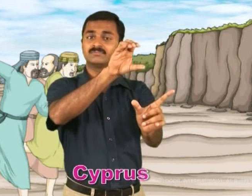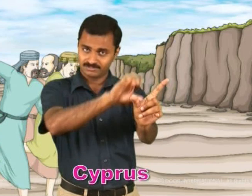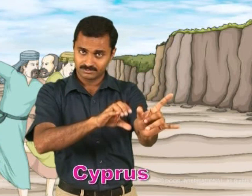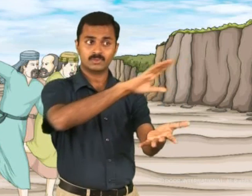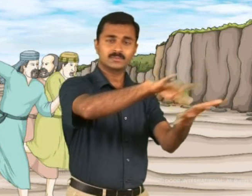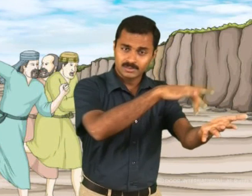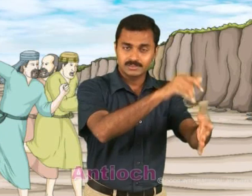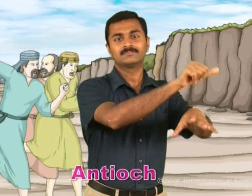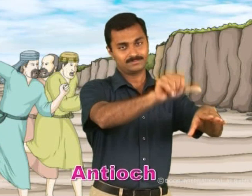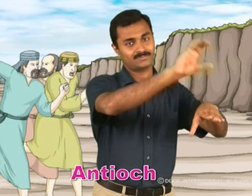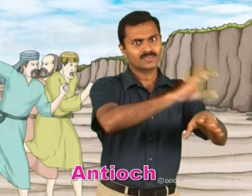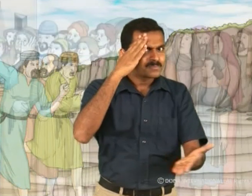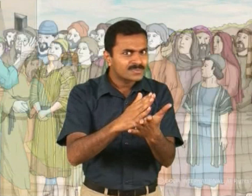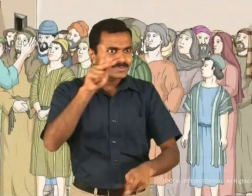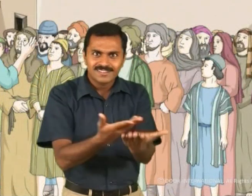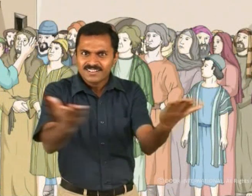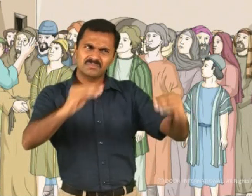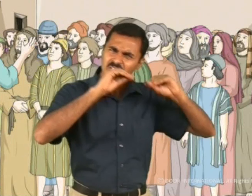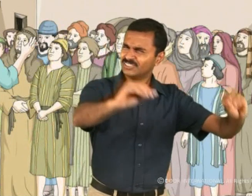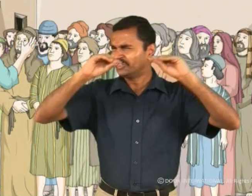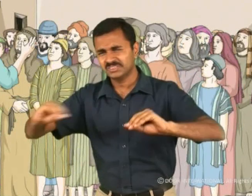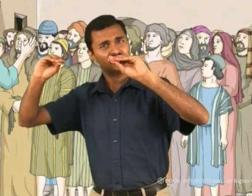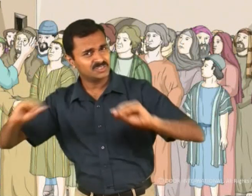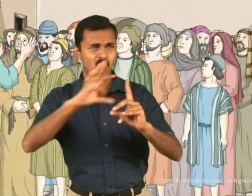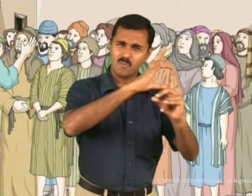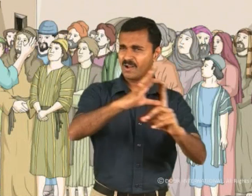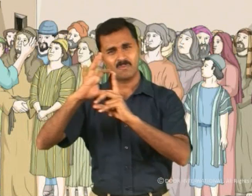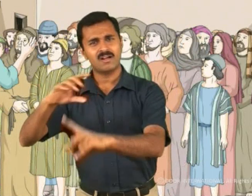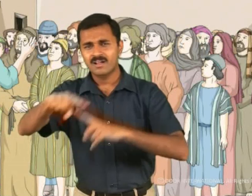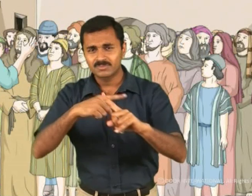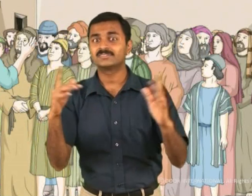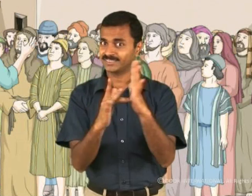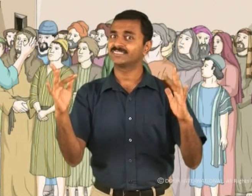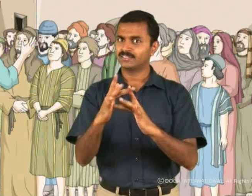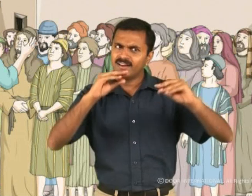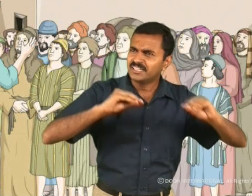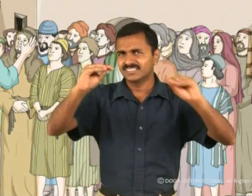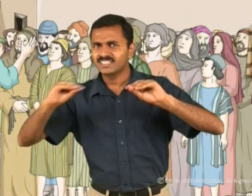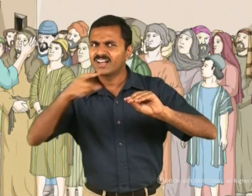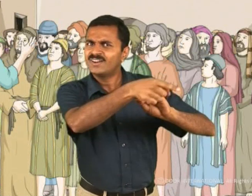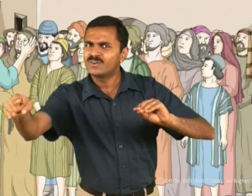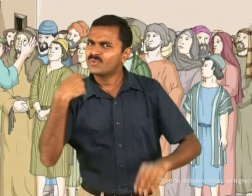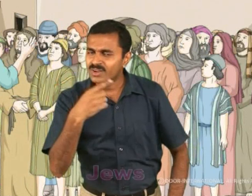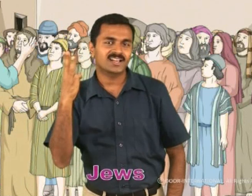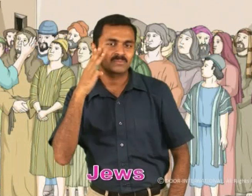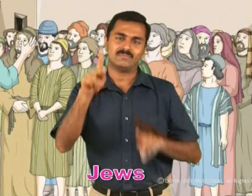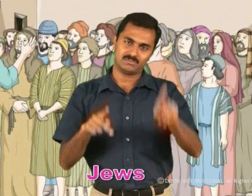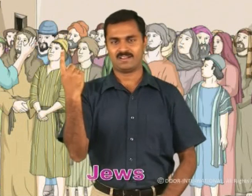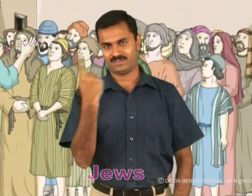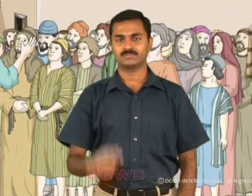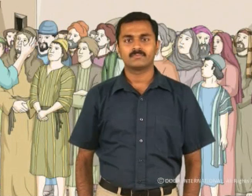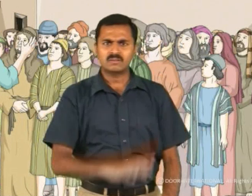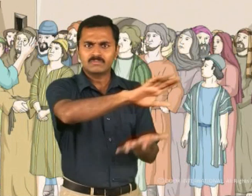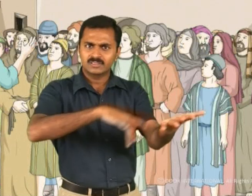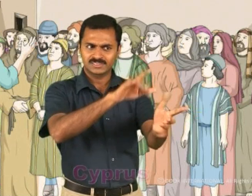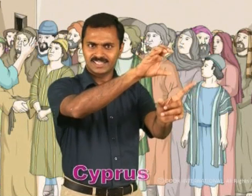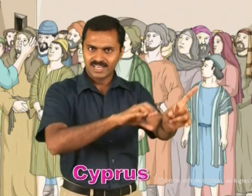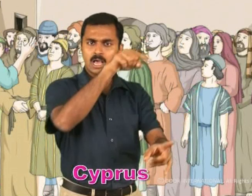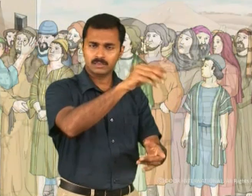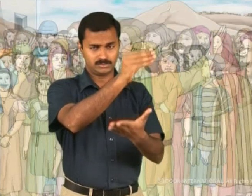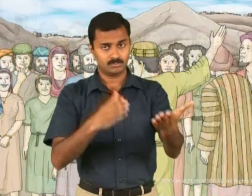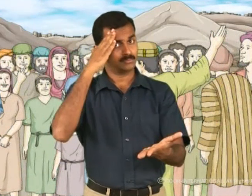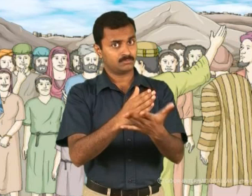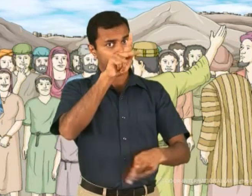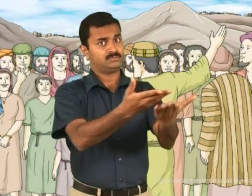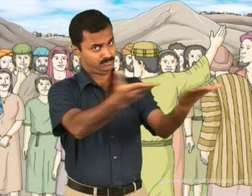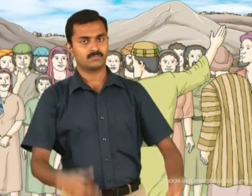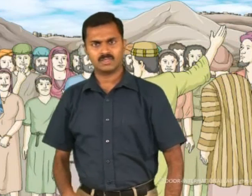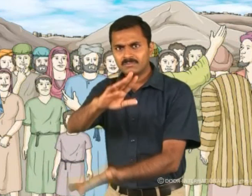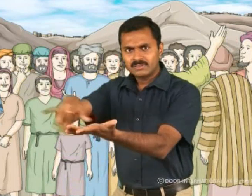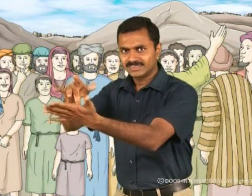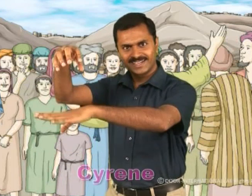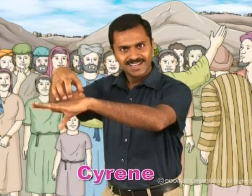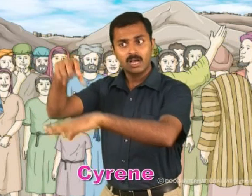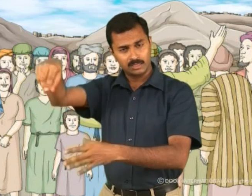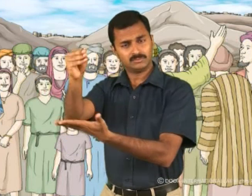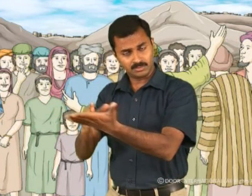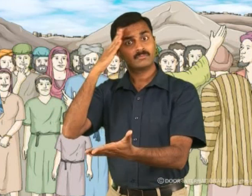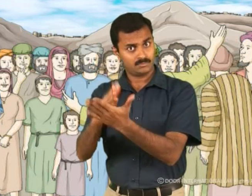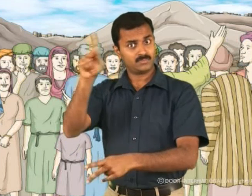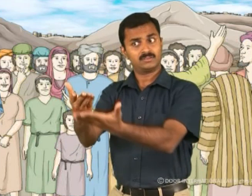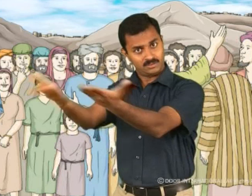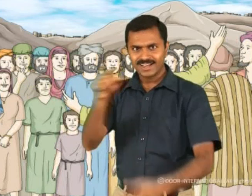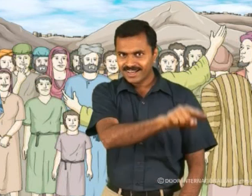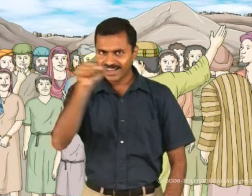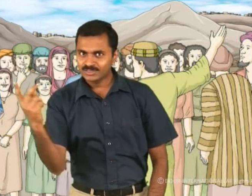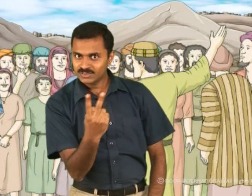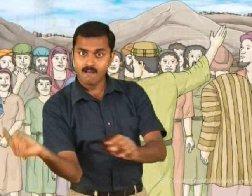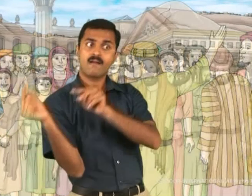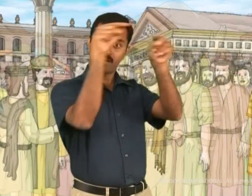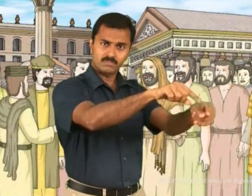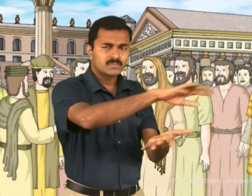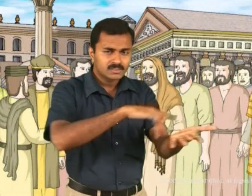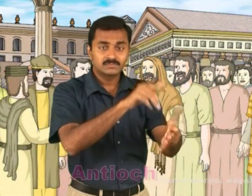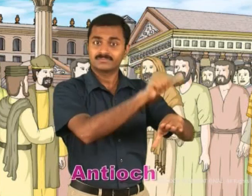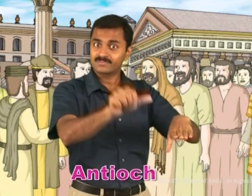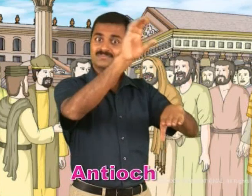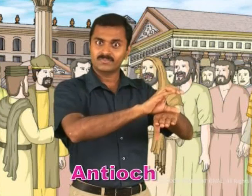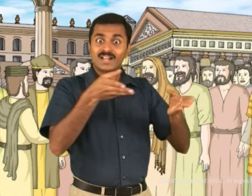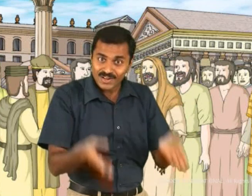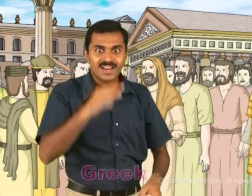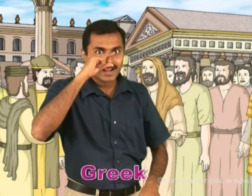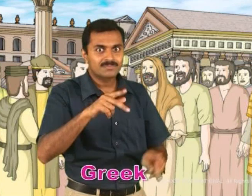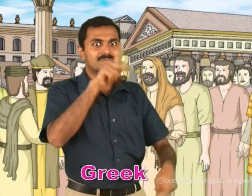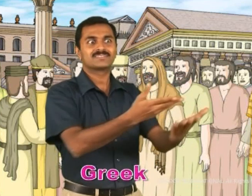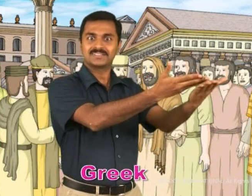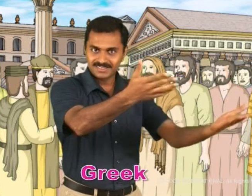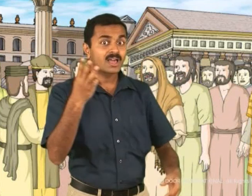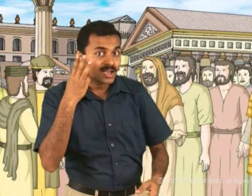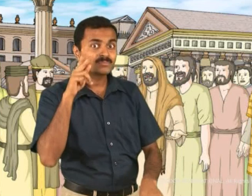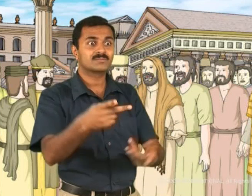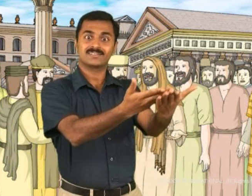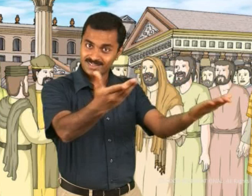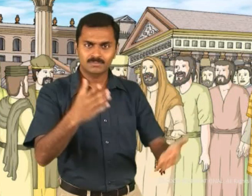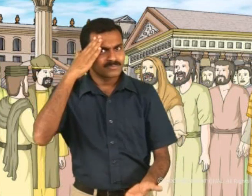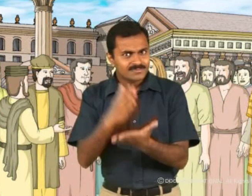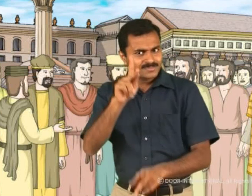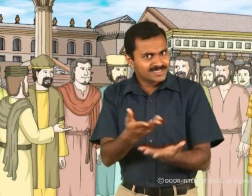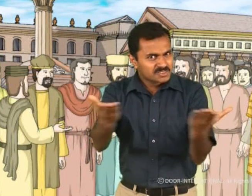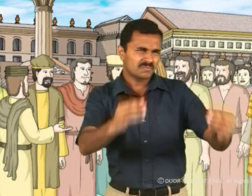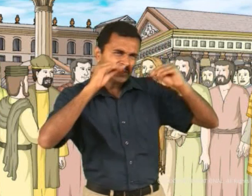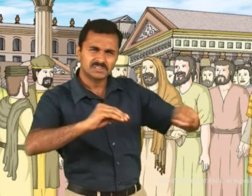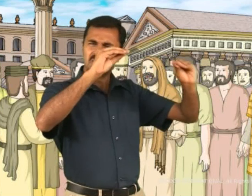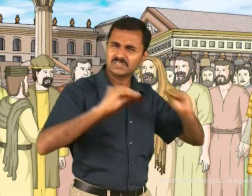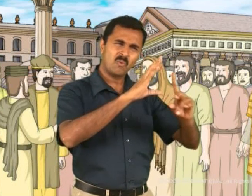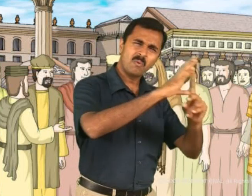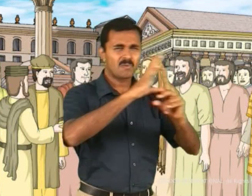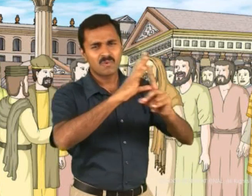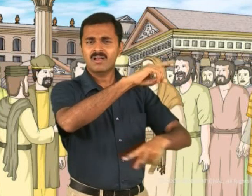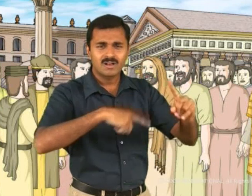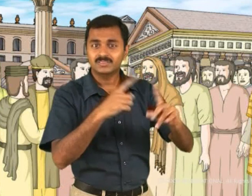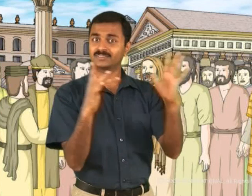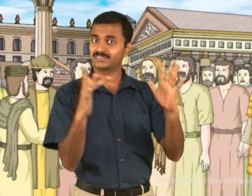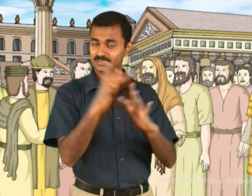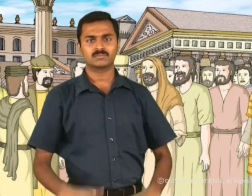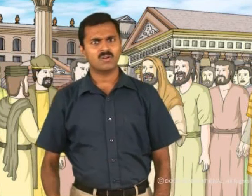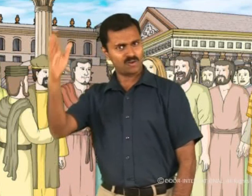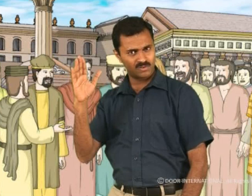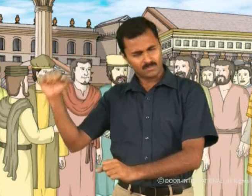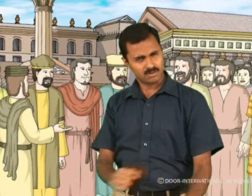But some of them, men from Cyprus and Cyrene, went to Antioch and began speaking to the Greeks as well, proclaiming the good news about the Lord Jesus.